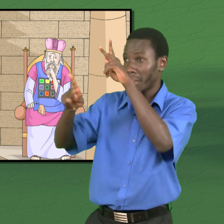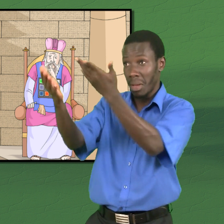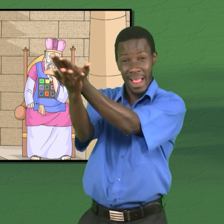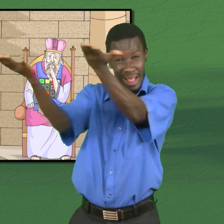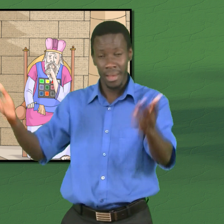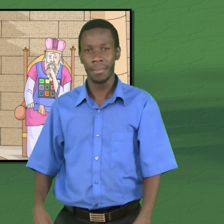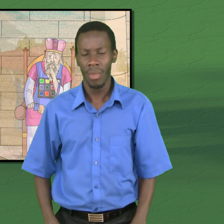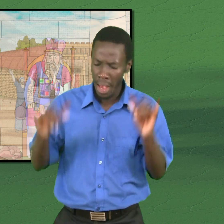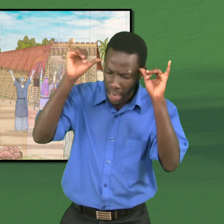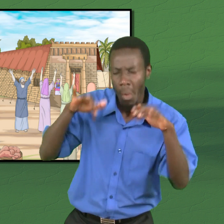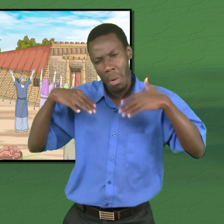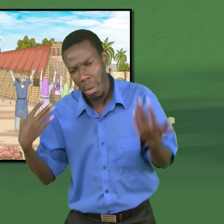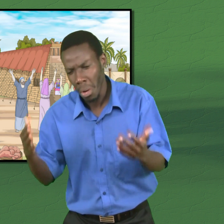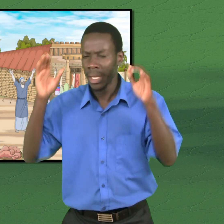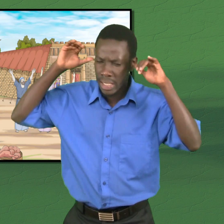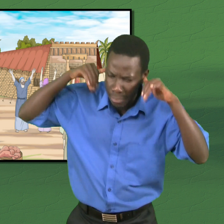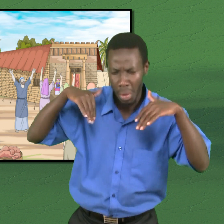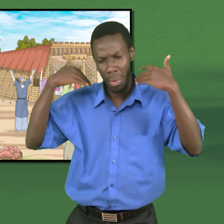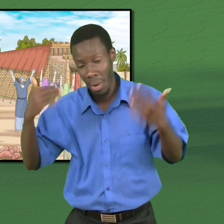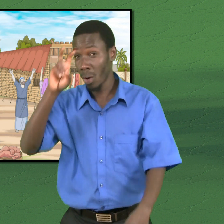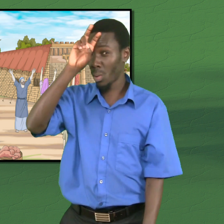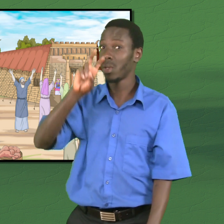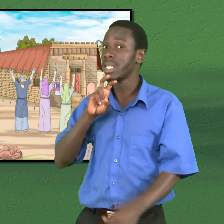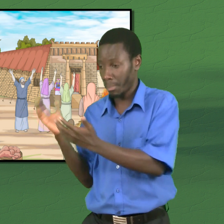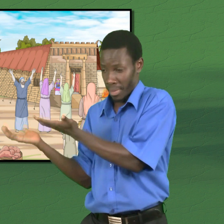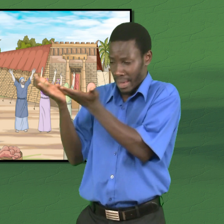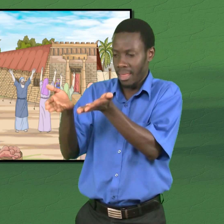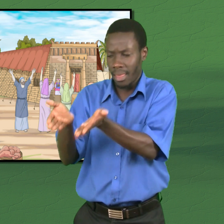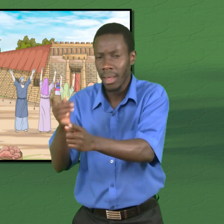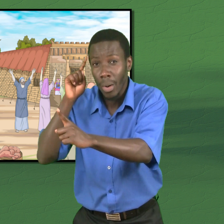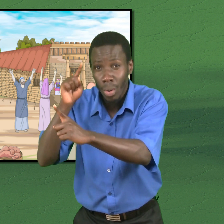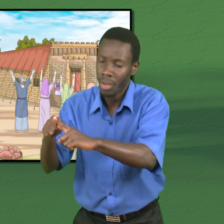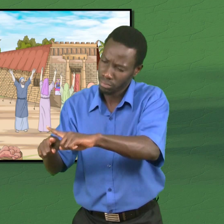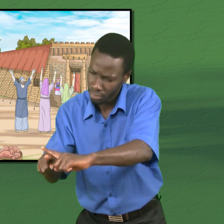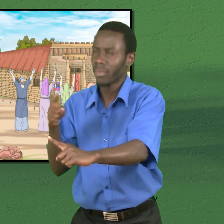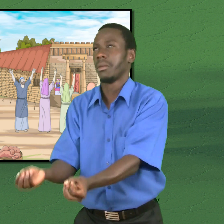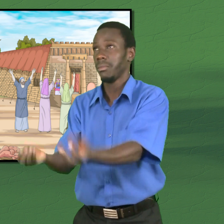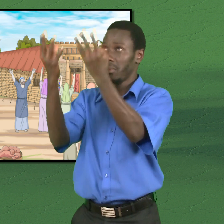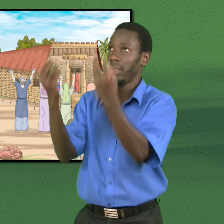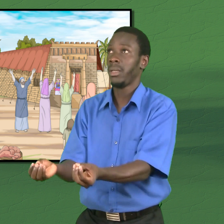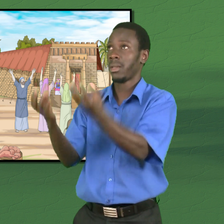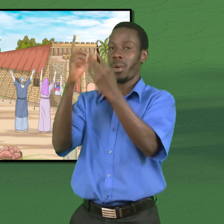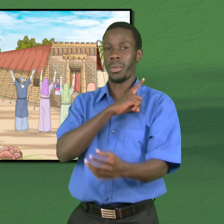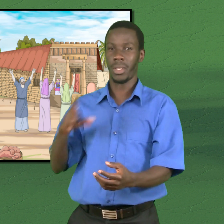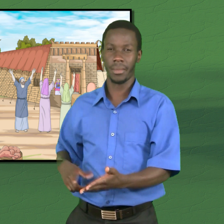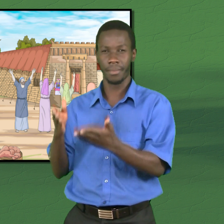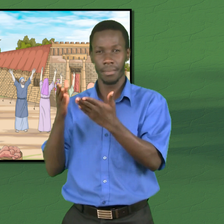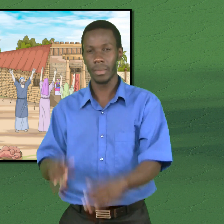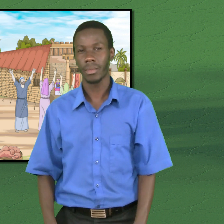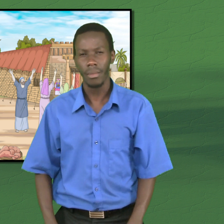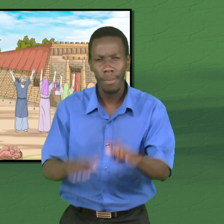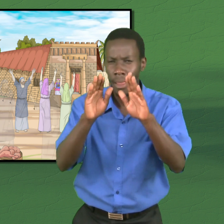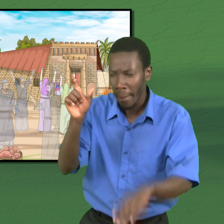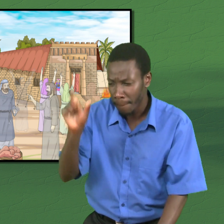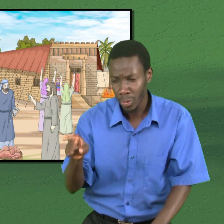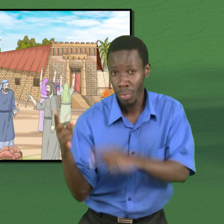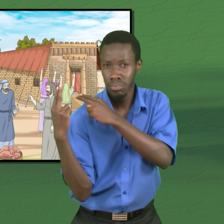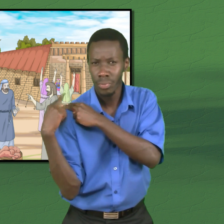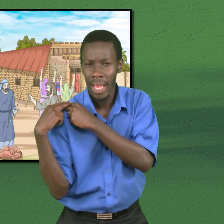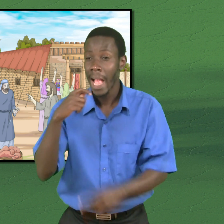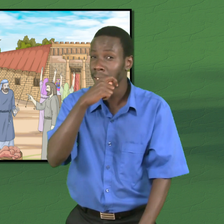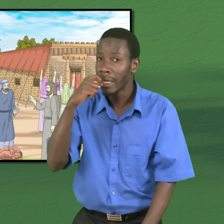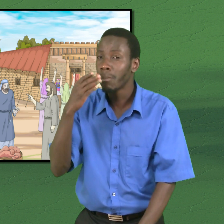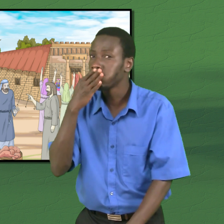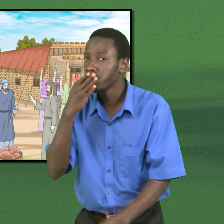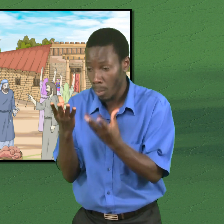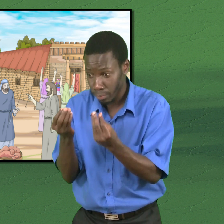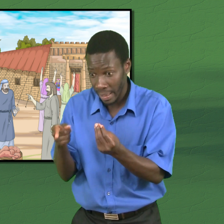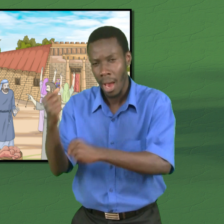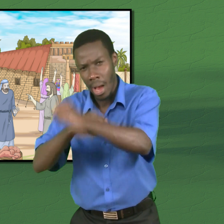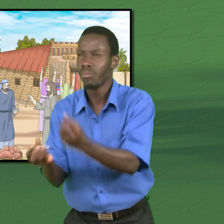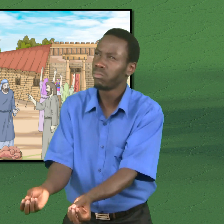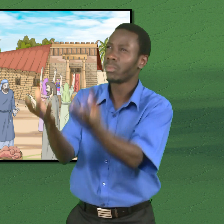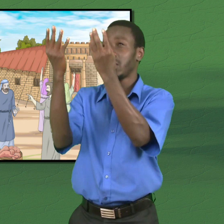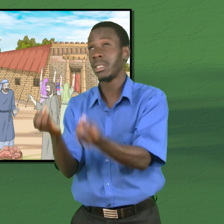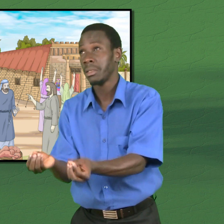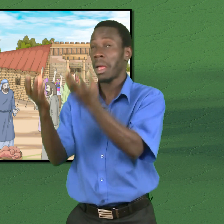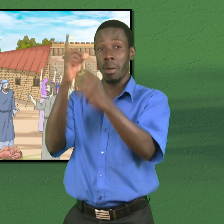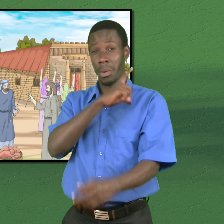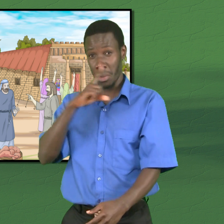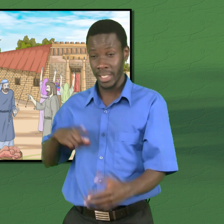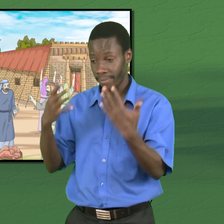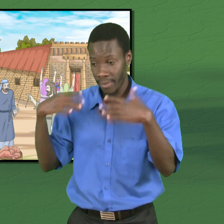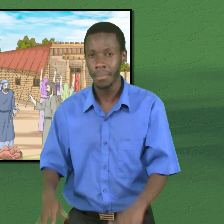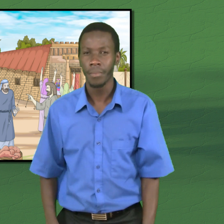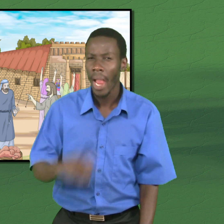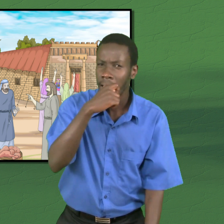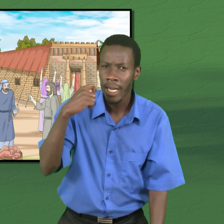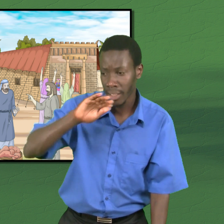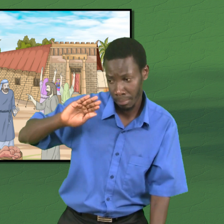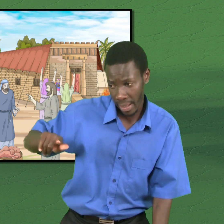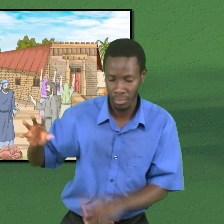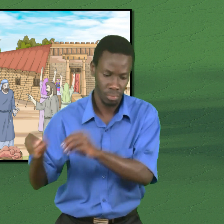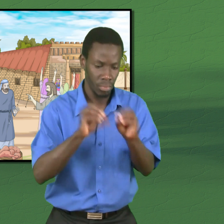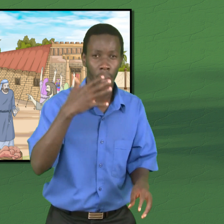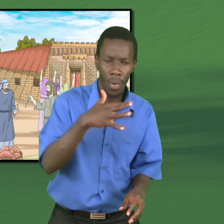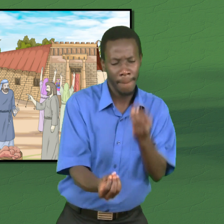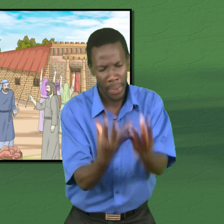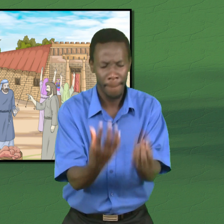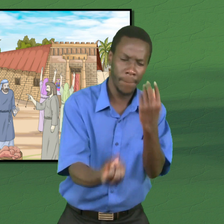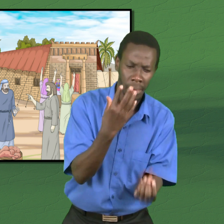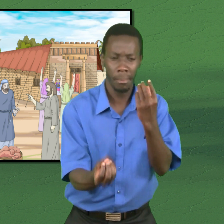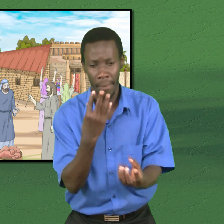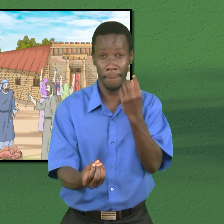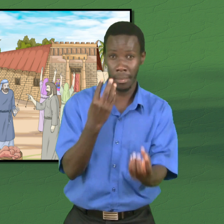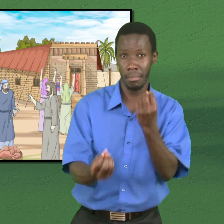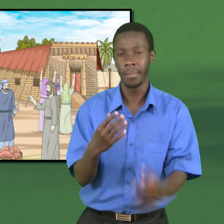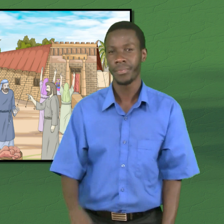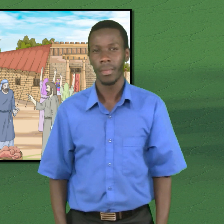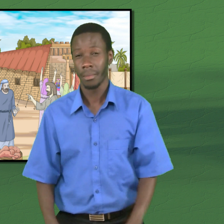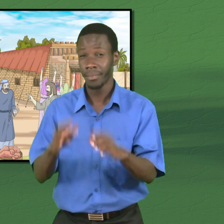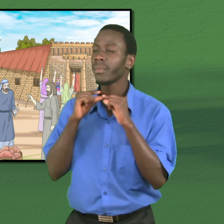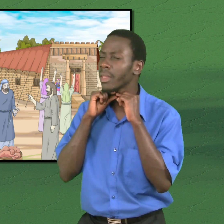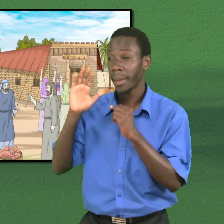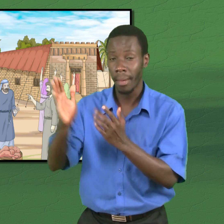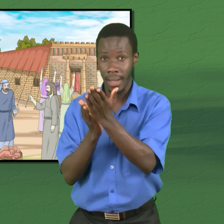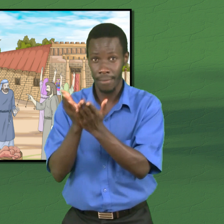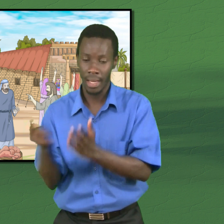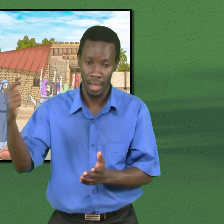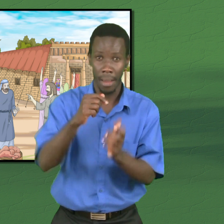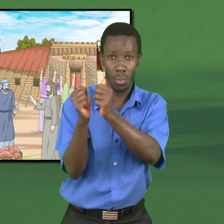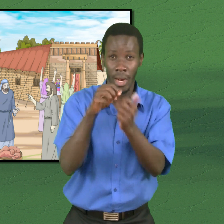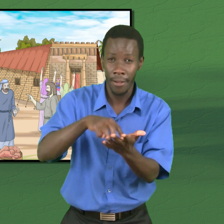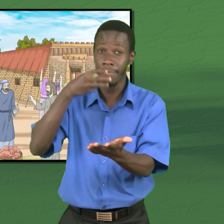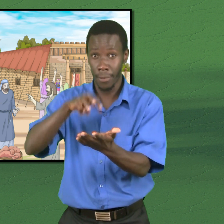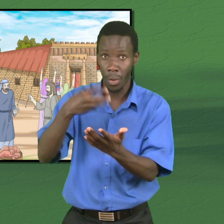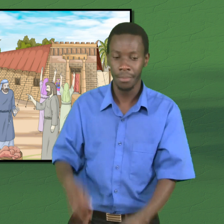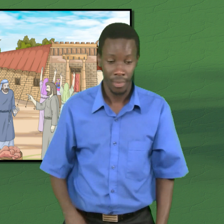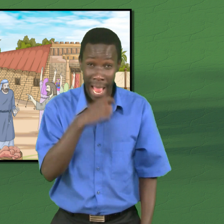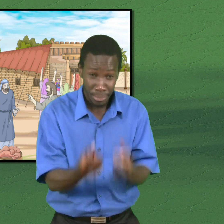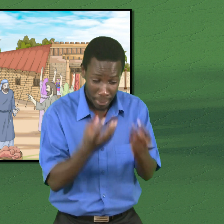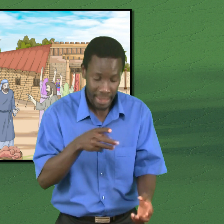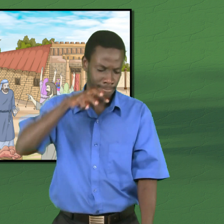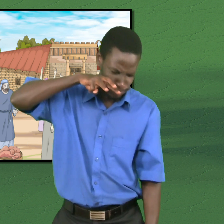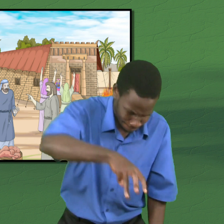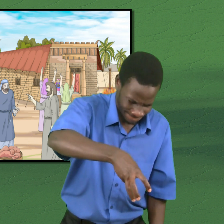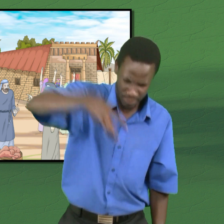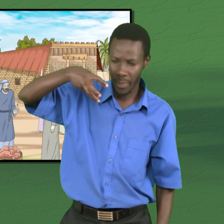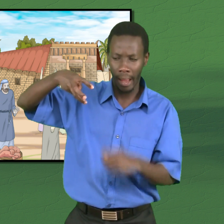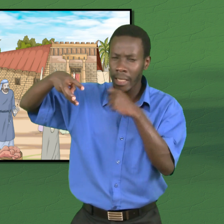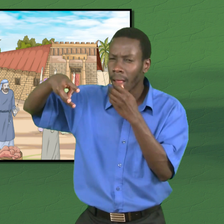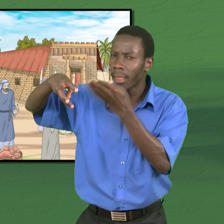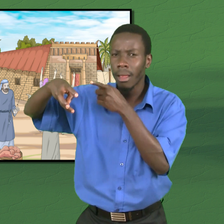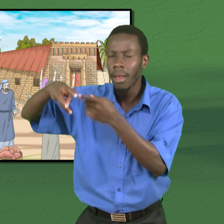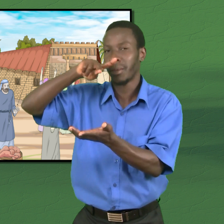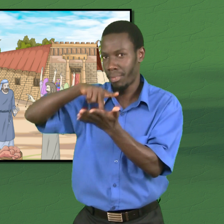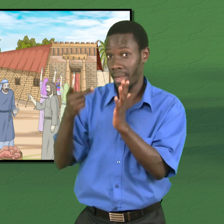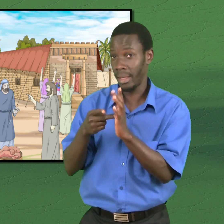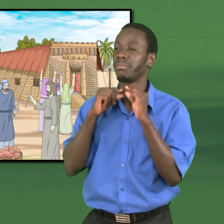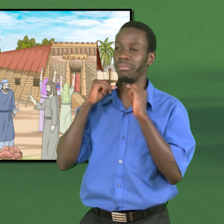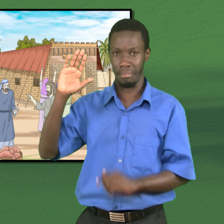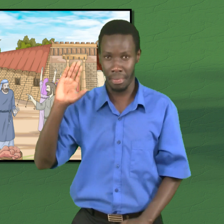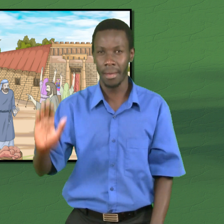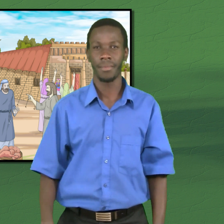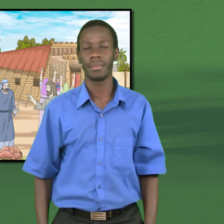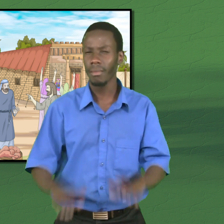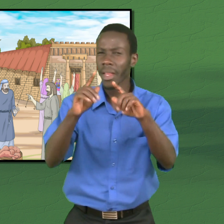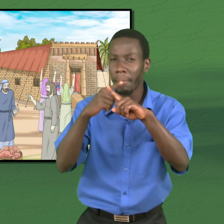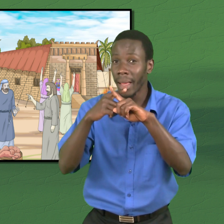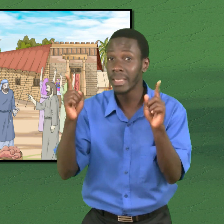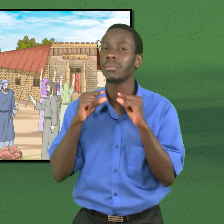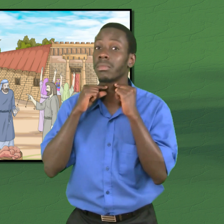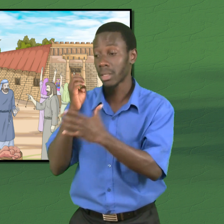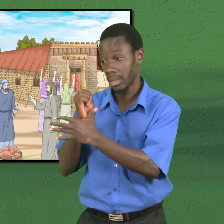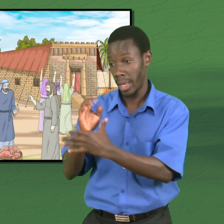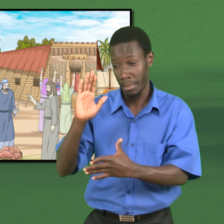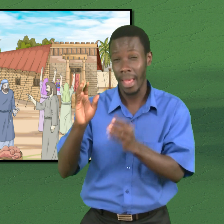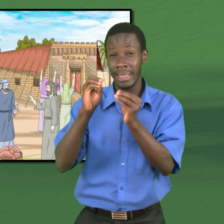When any man offered a sacrifice, the servant of the priest would come with a three-pronged meat fork while the meat was boiling and plunge it into the pan or kettle or cauldron or cooking pot.